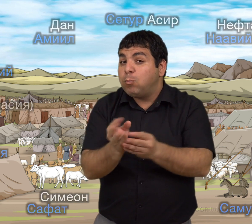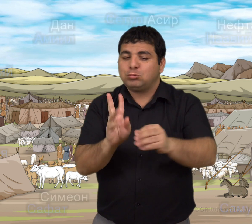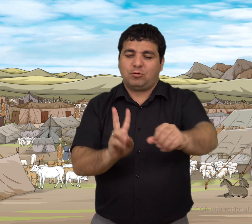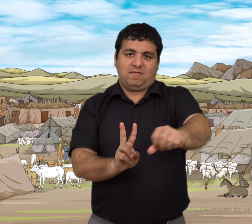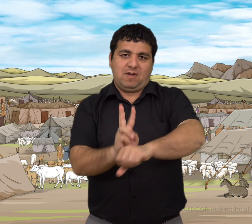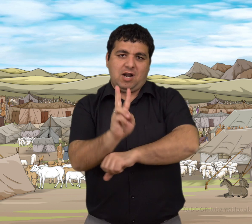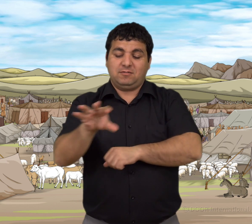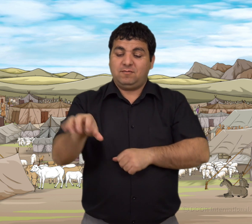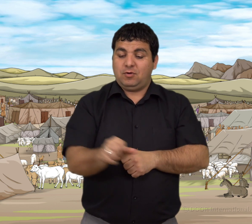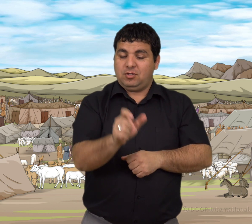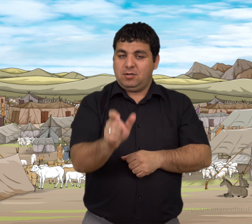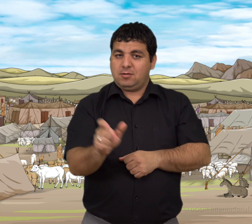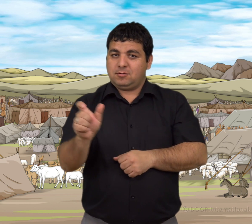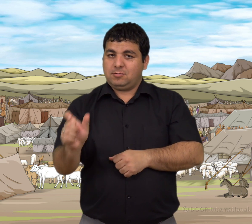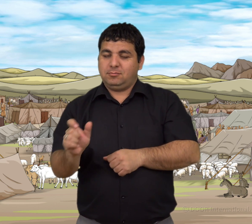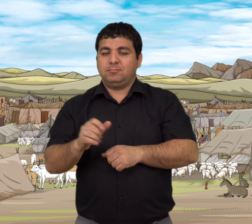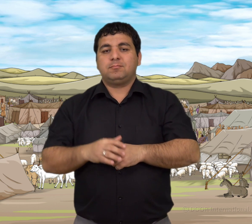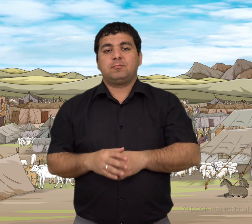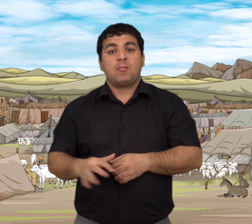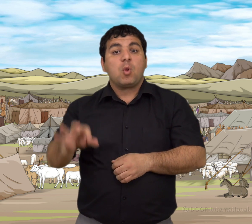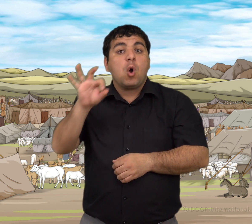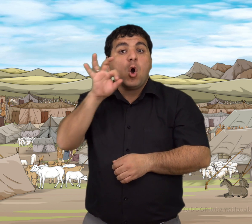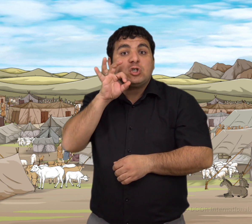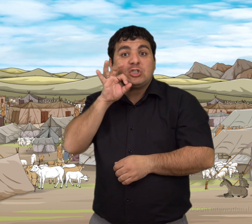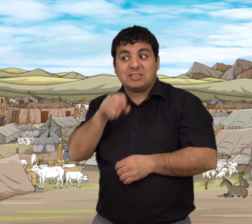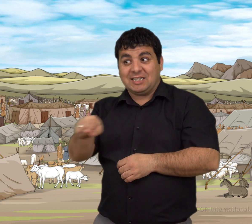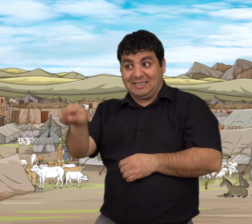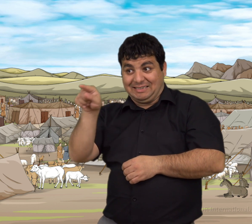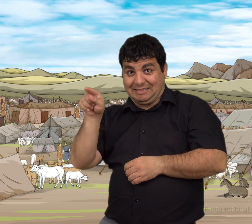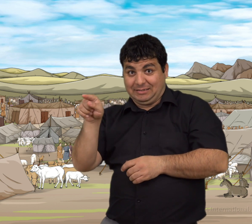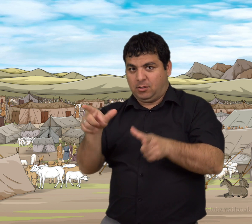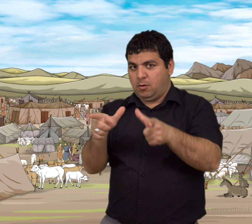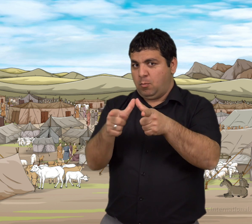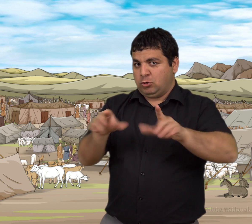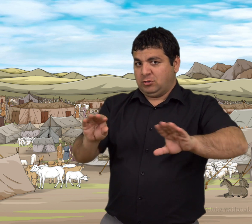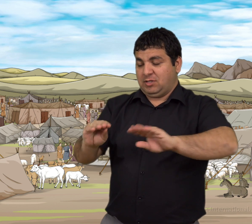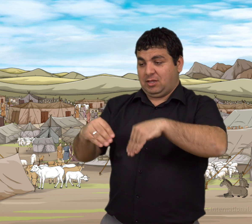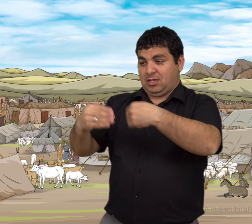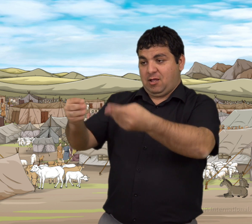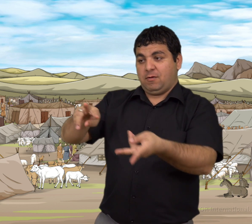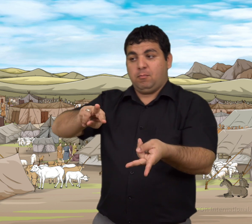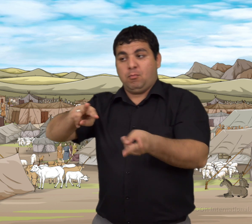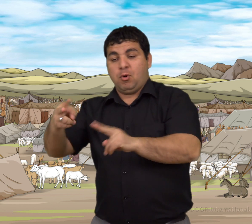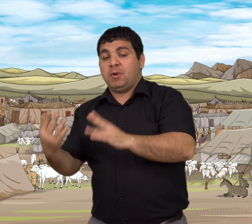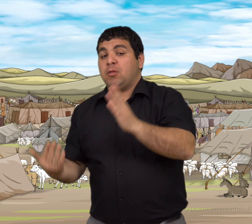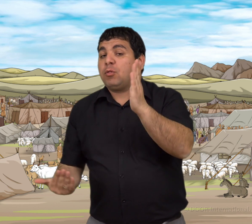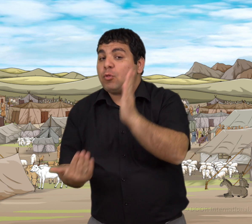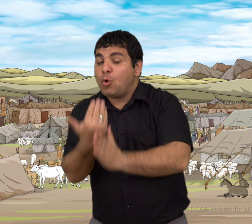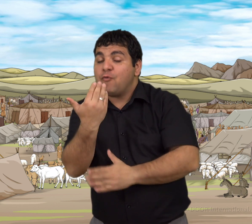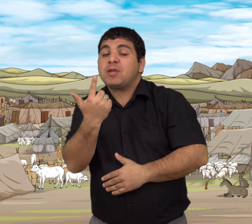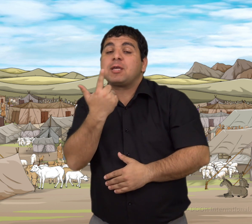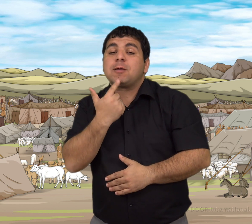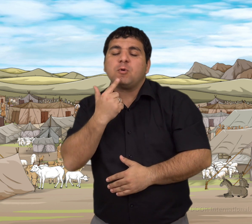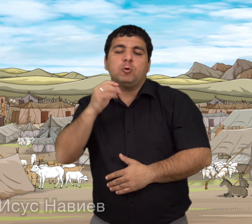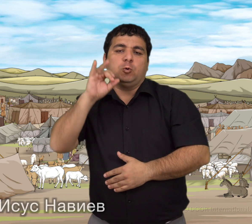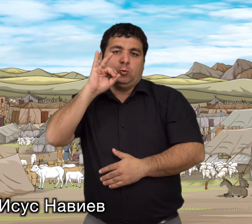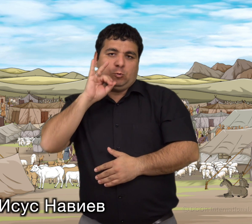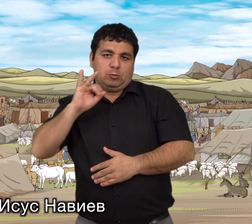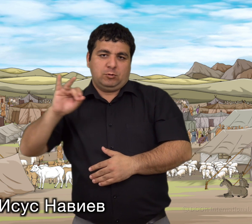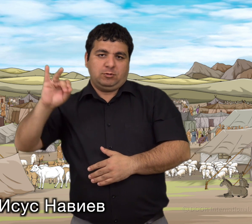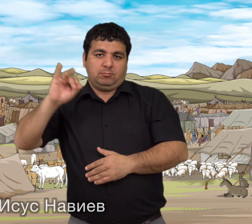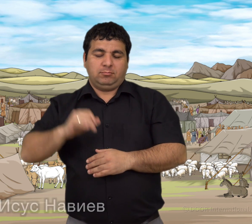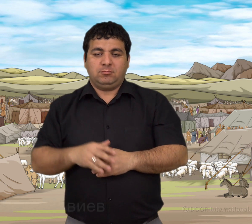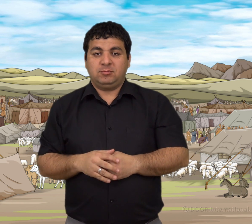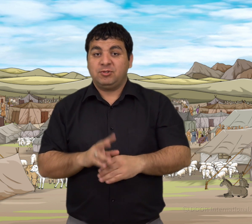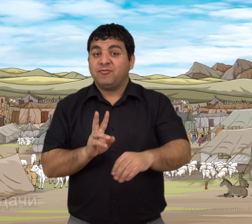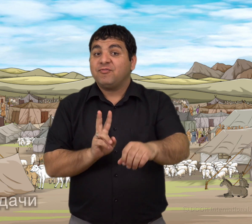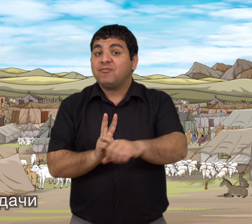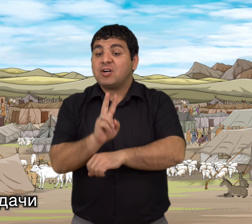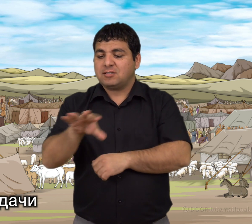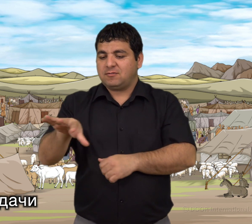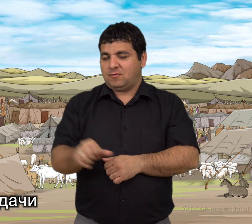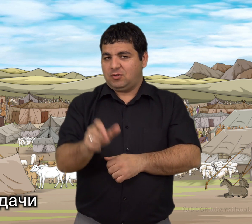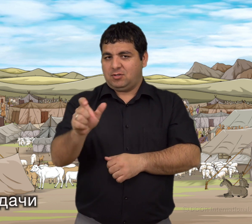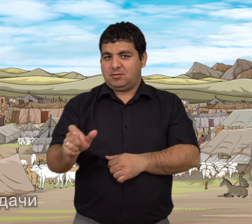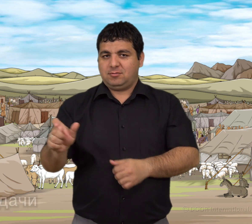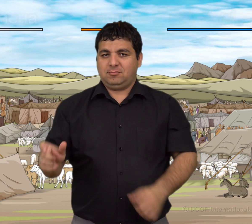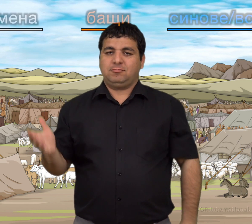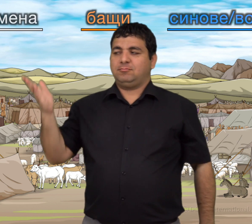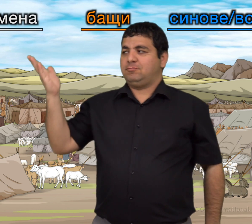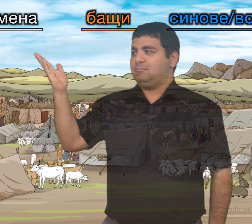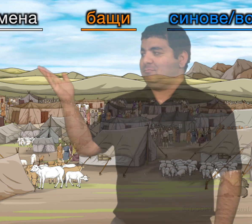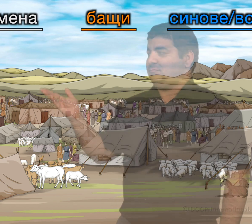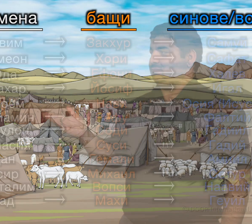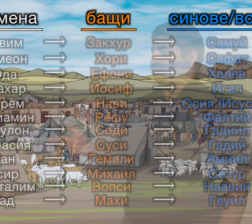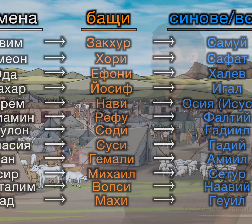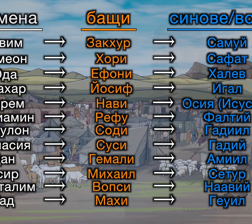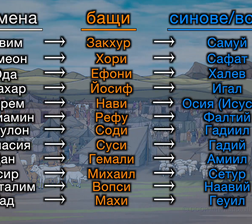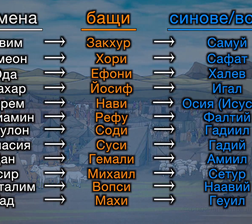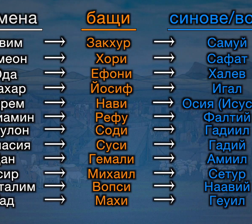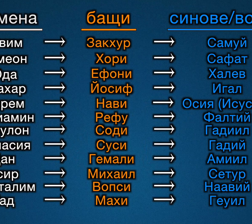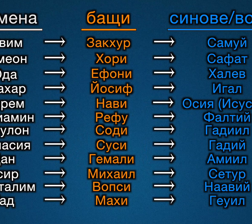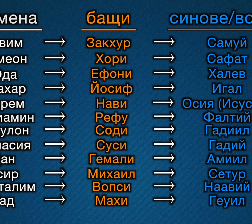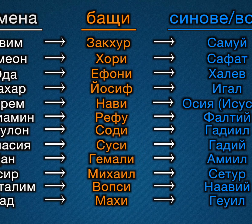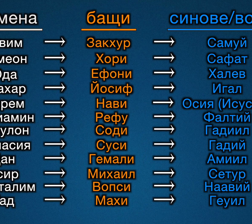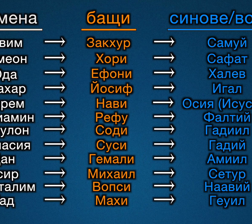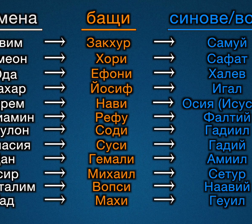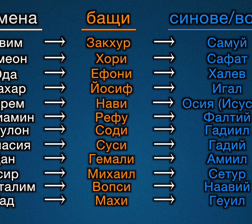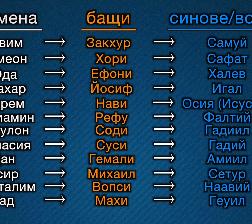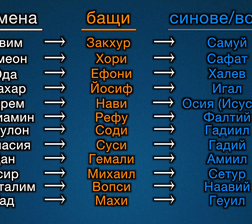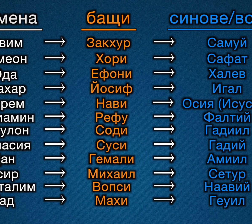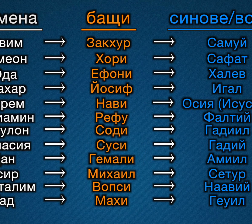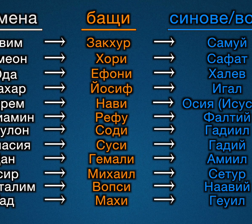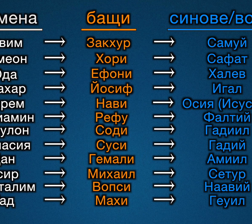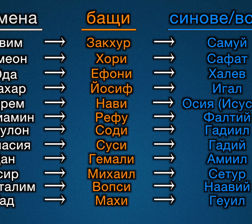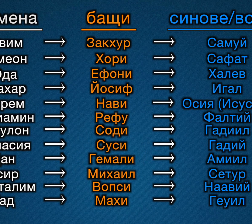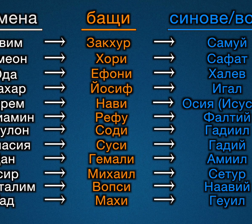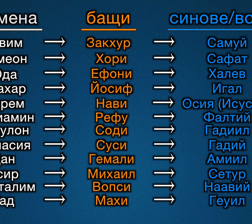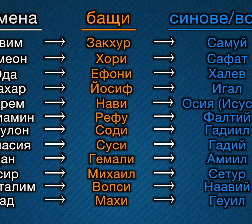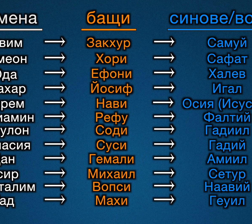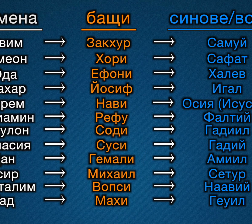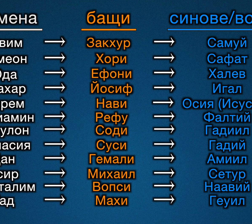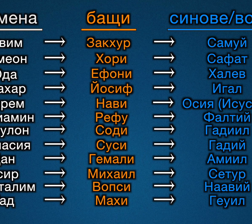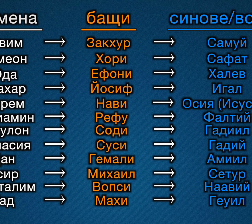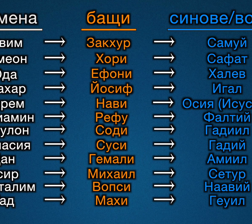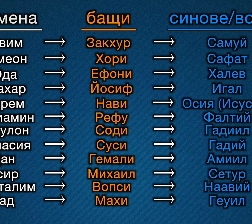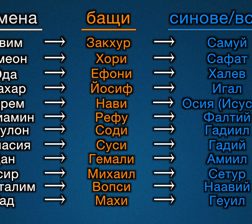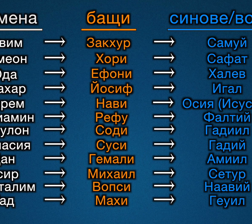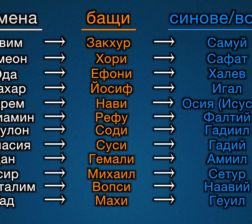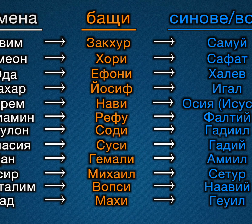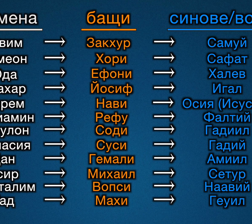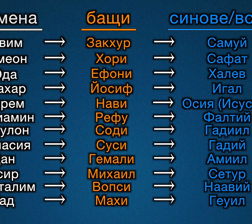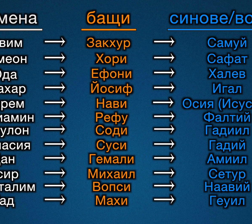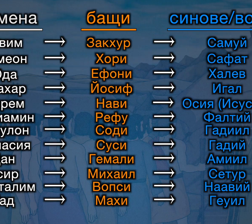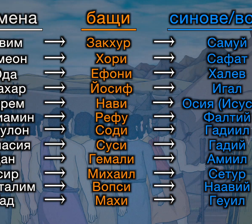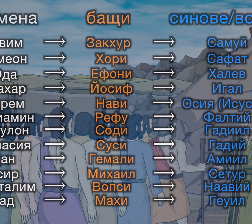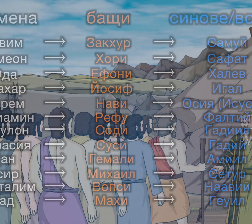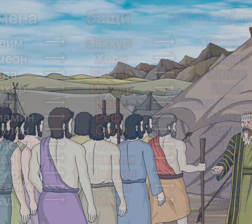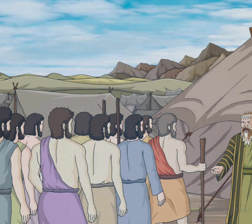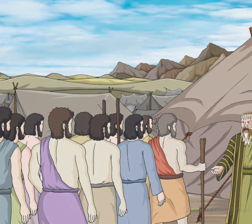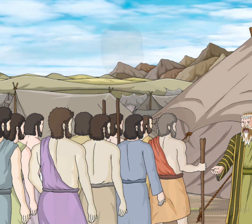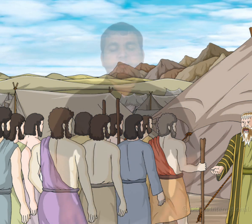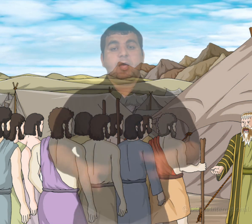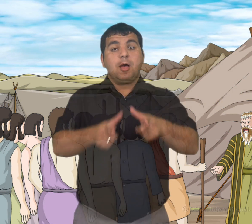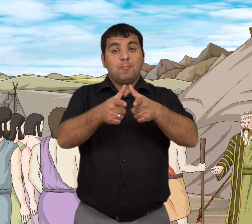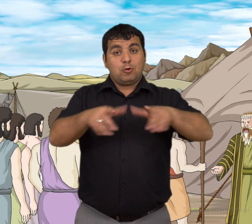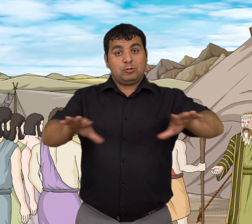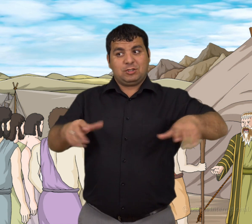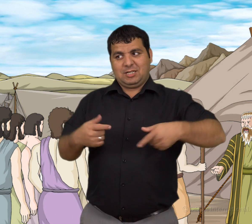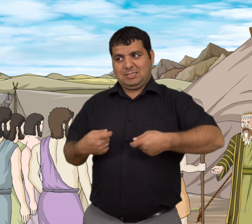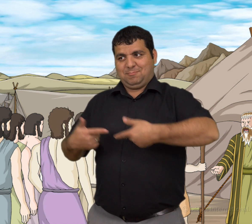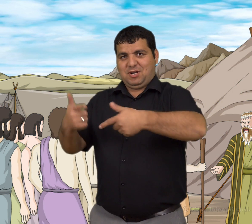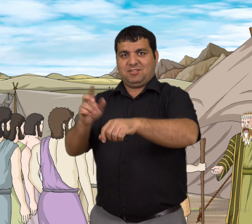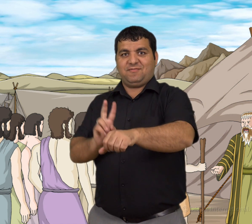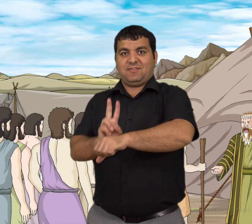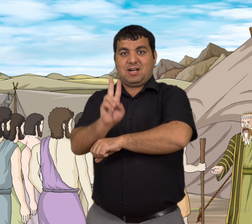and Moses gave to Hoshea son of Nun the name Joshua.